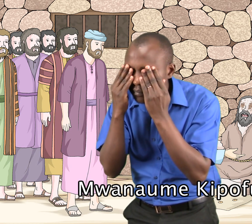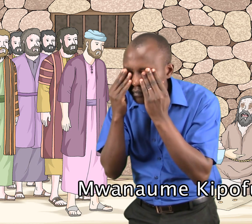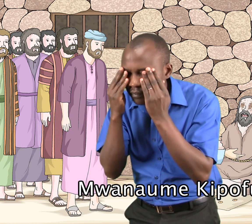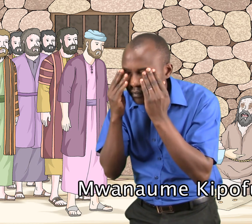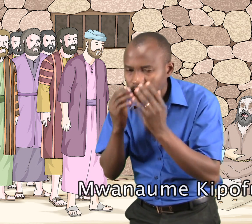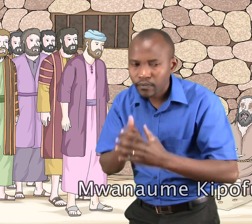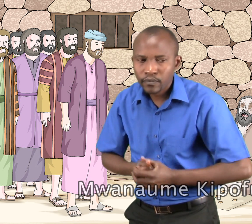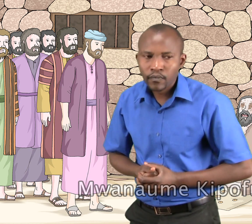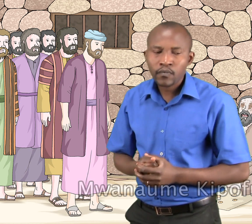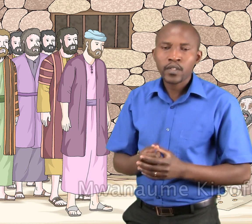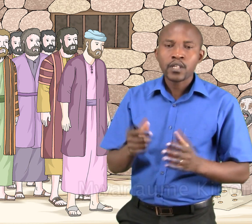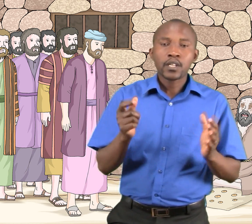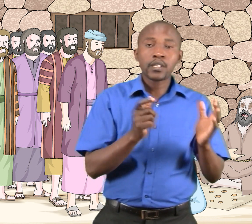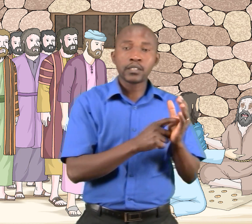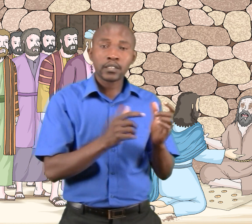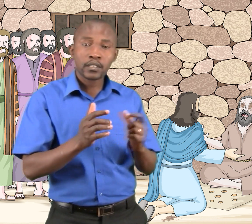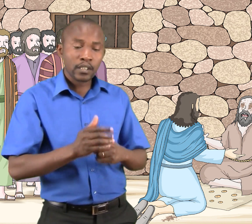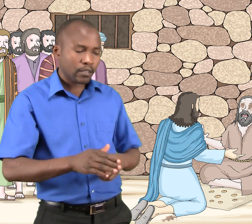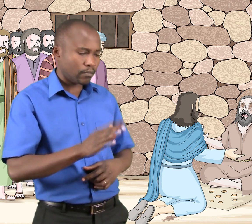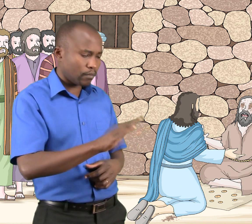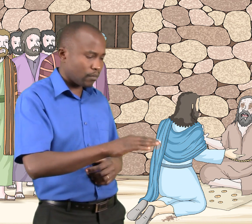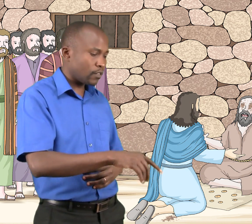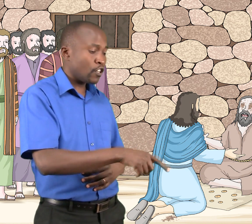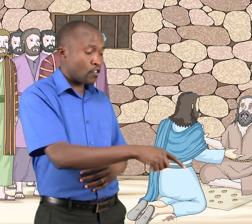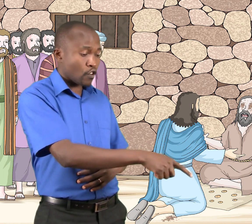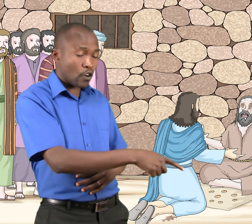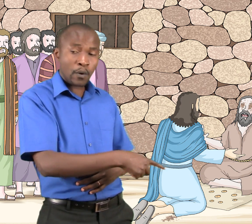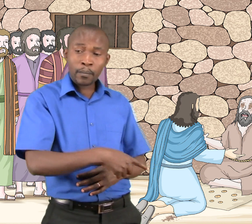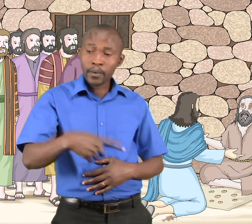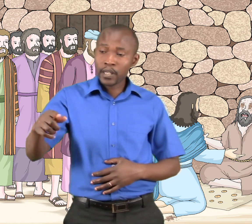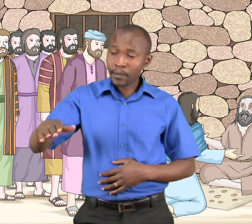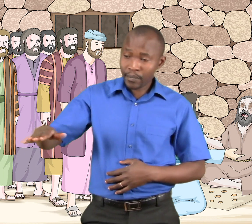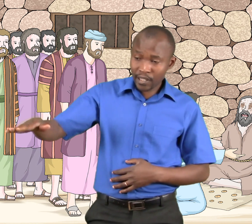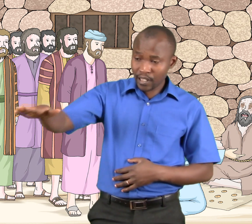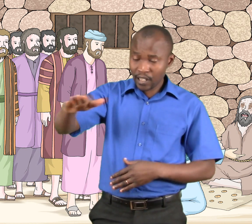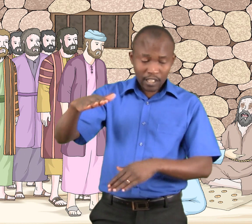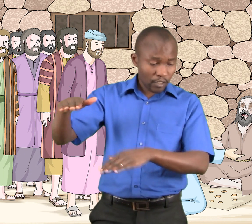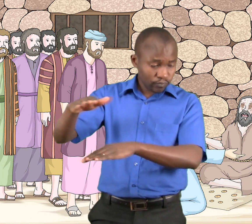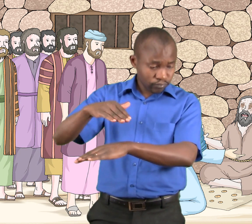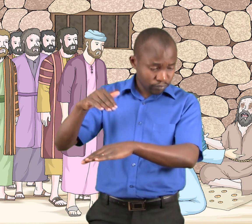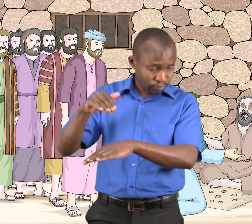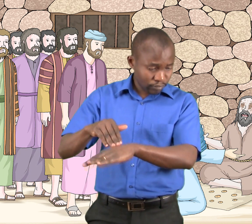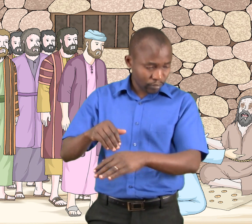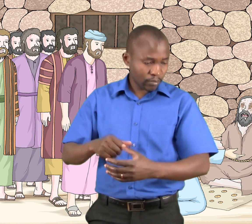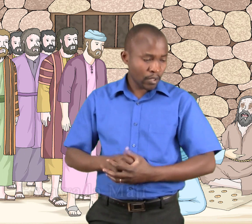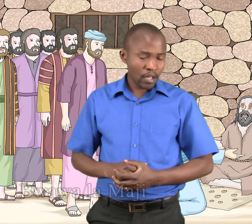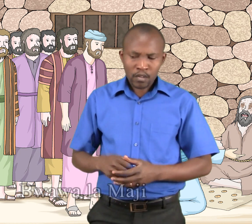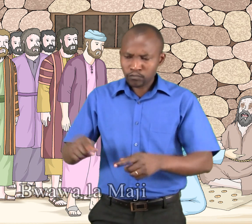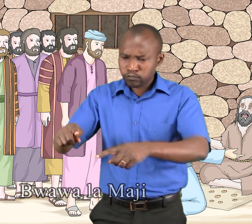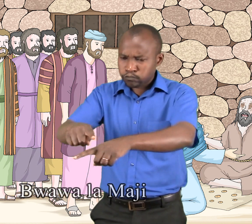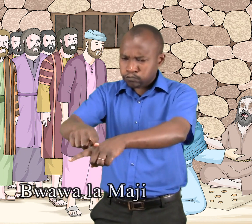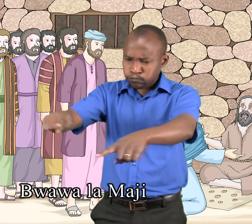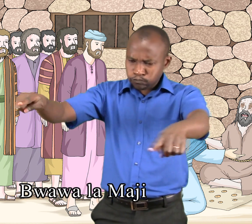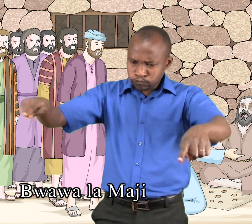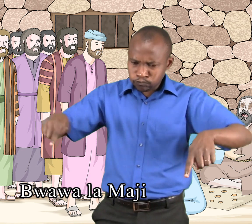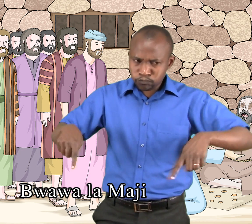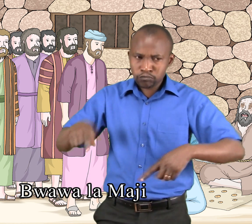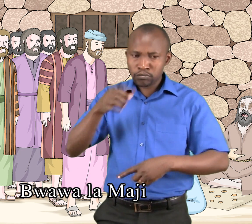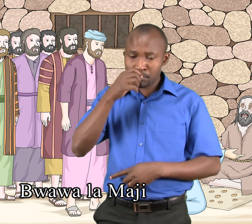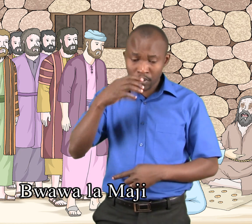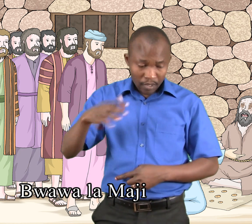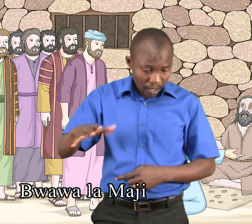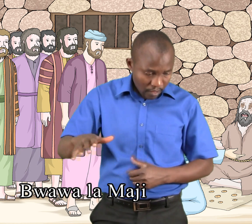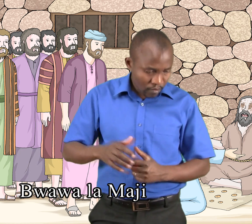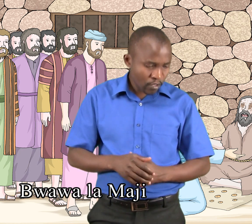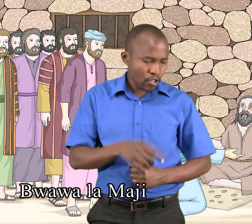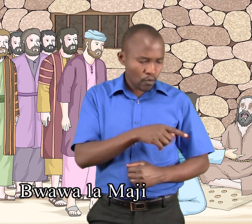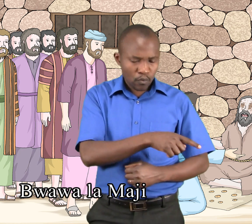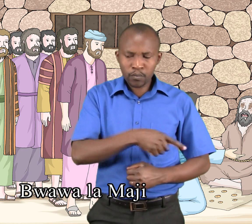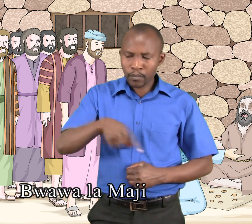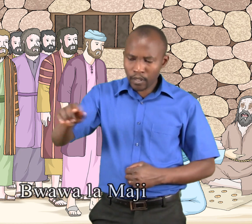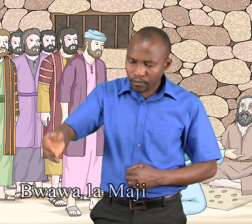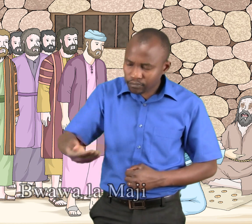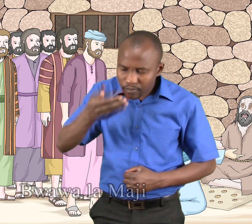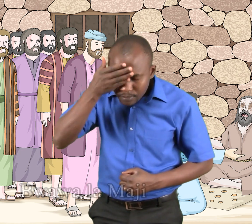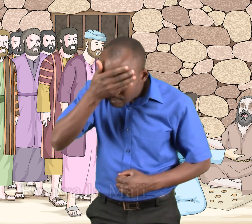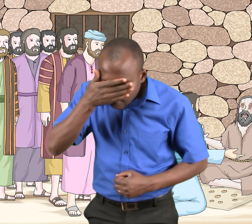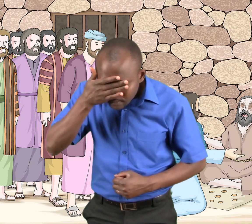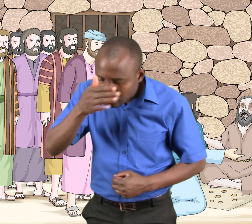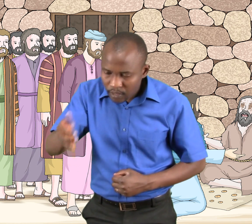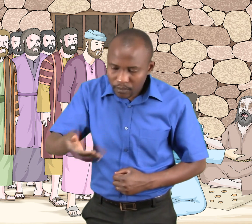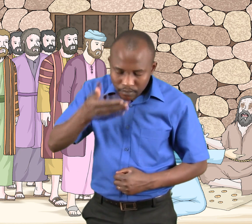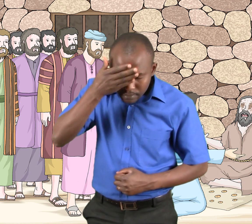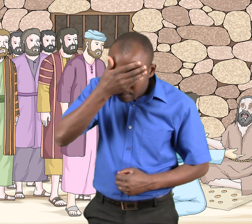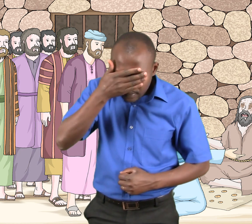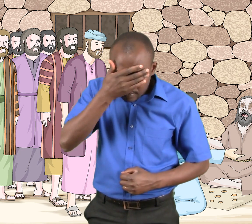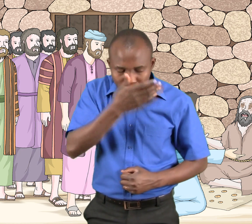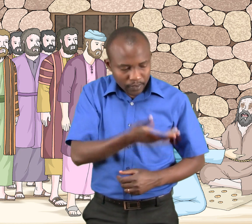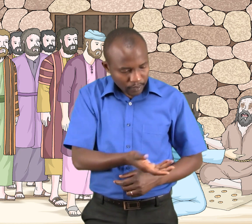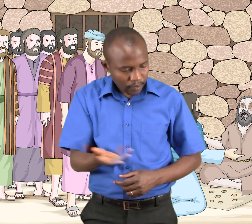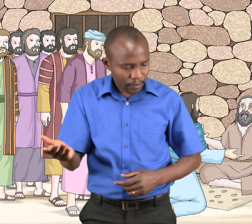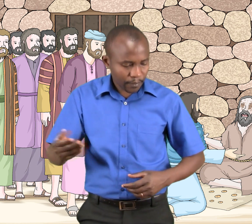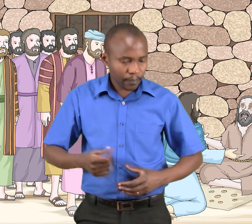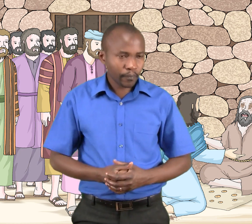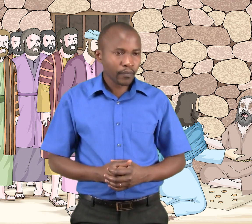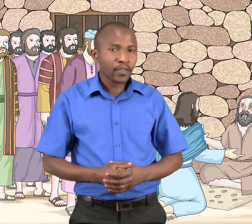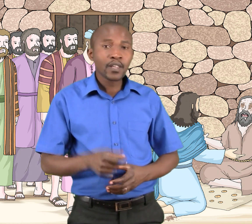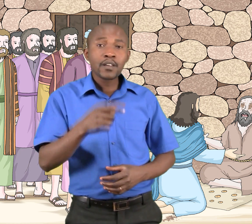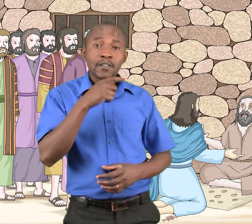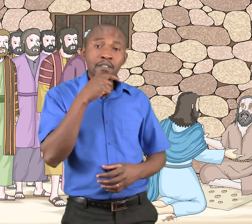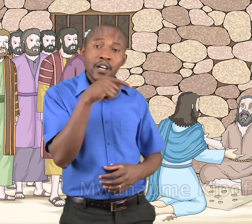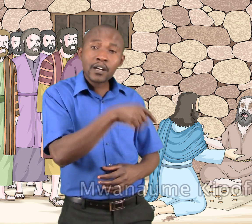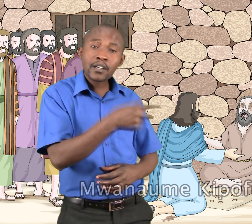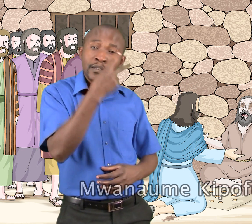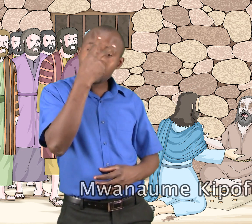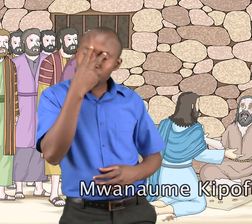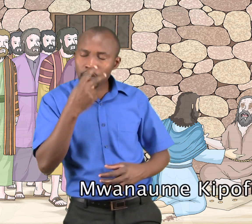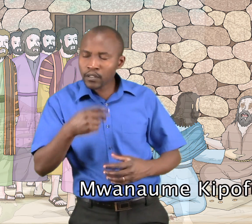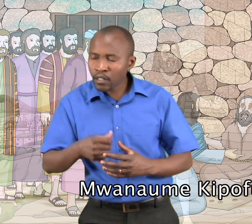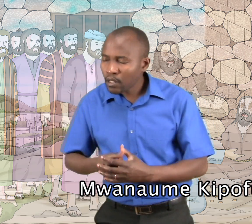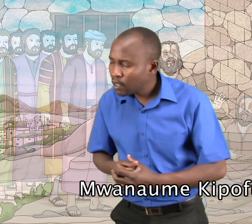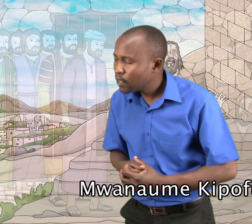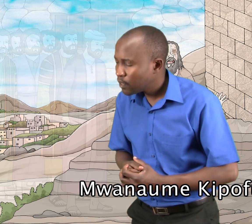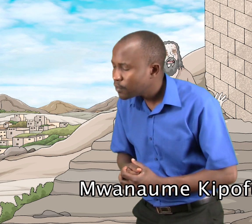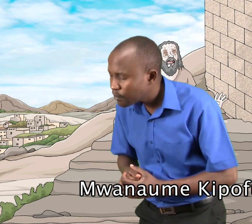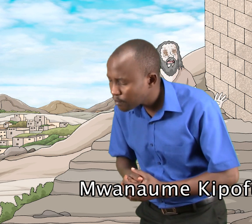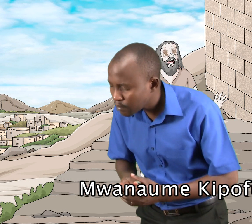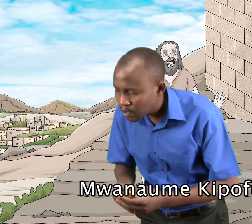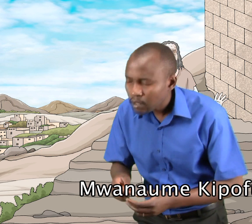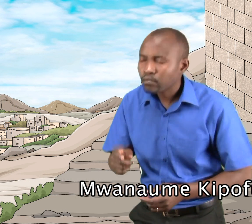Then He told him, “Go, wash in the Pool of Siloam” (which means “Sent”).